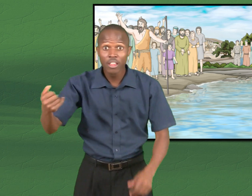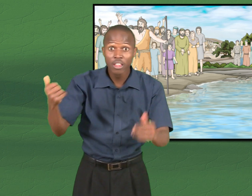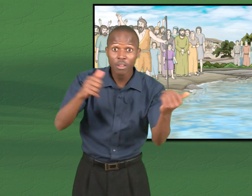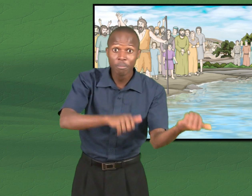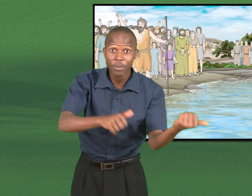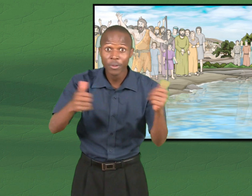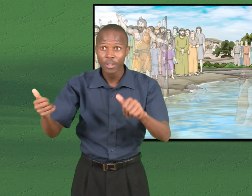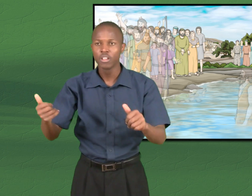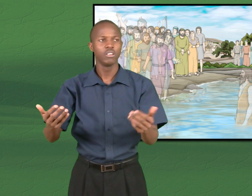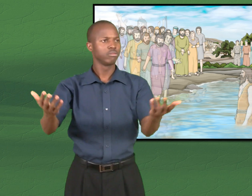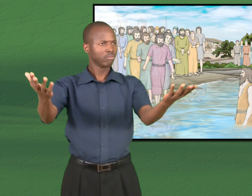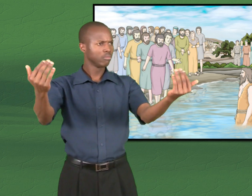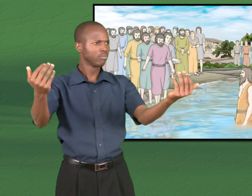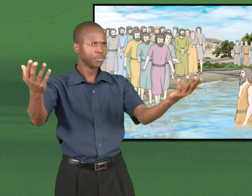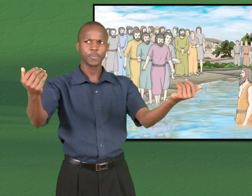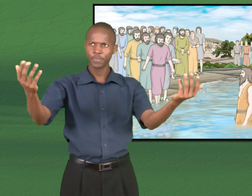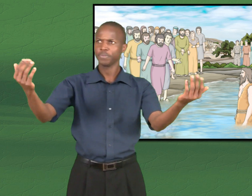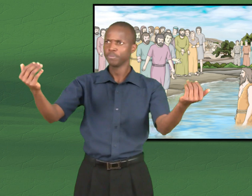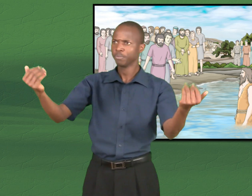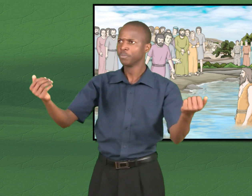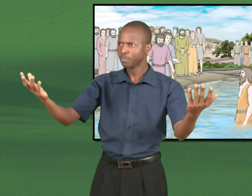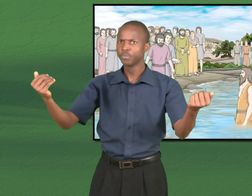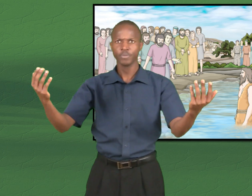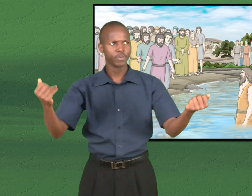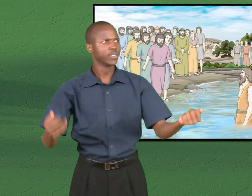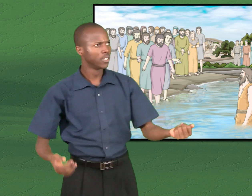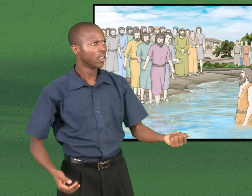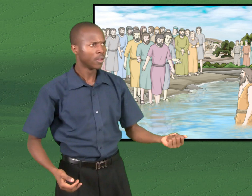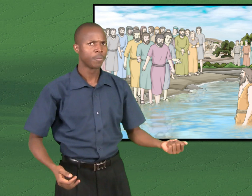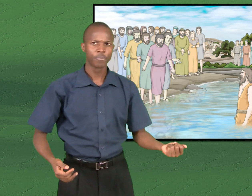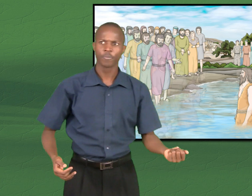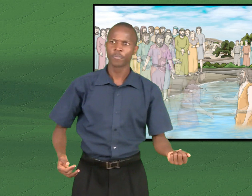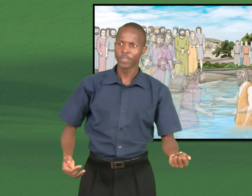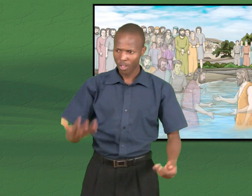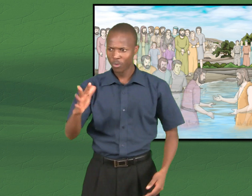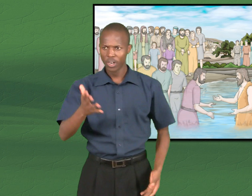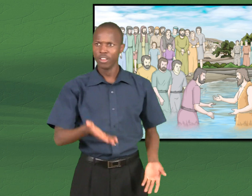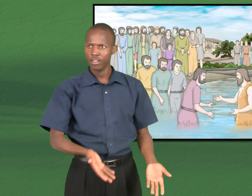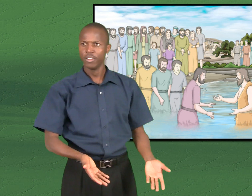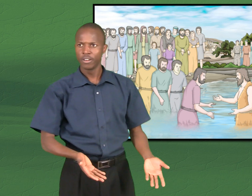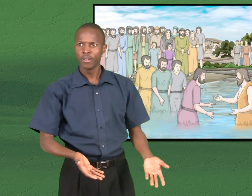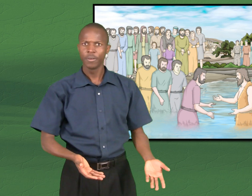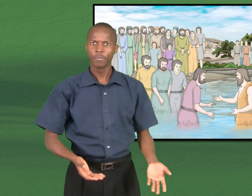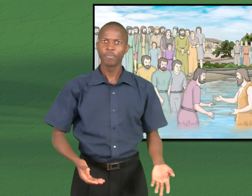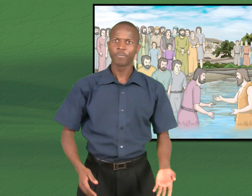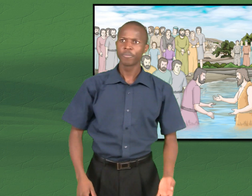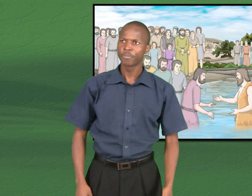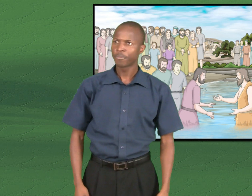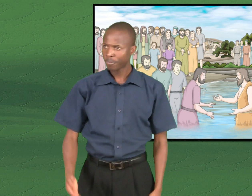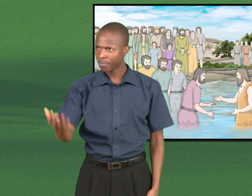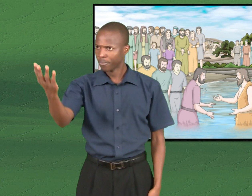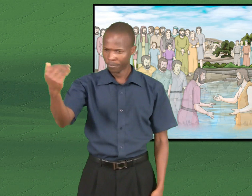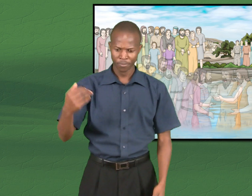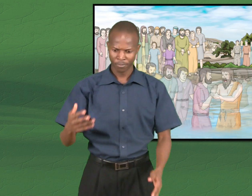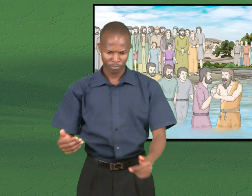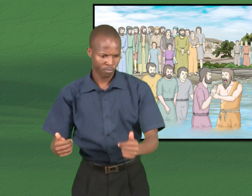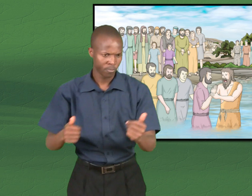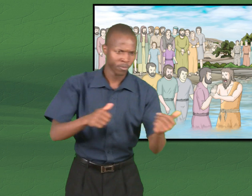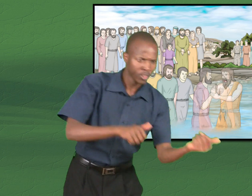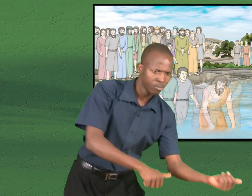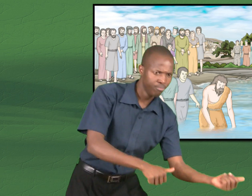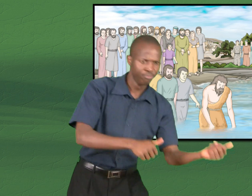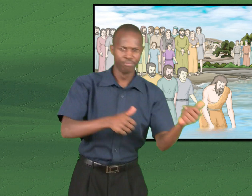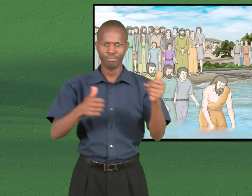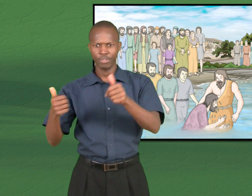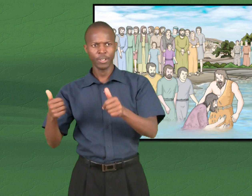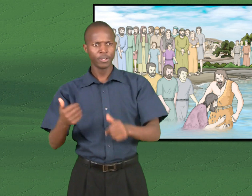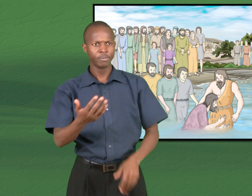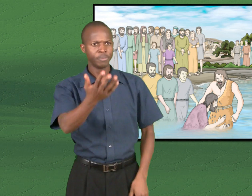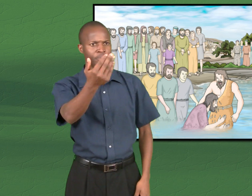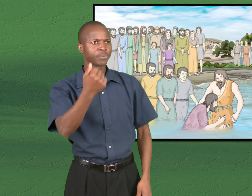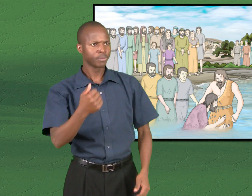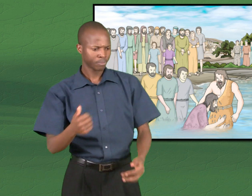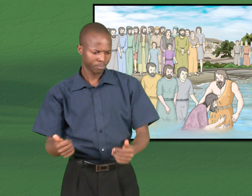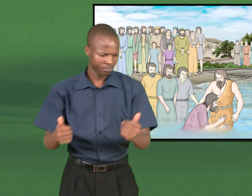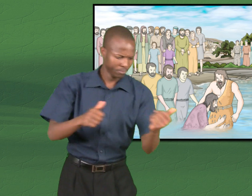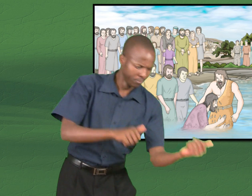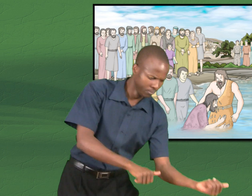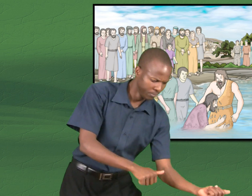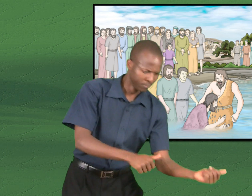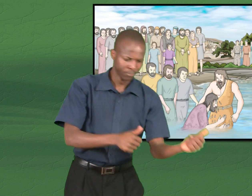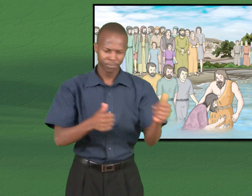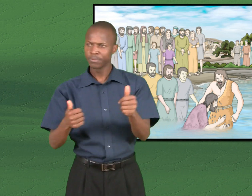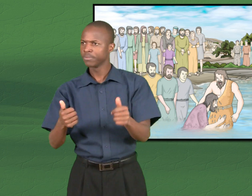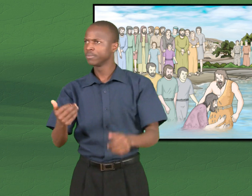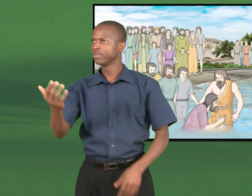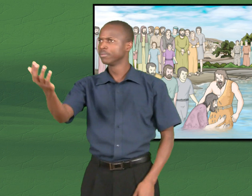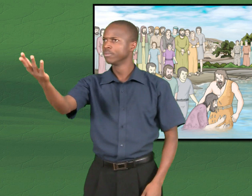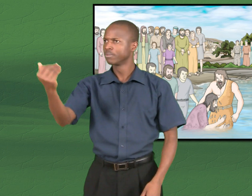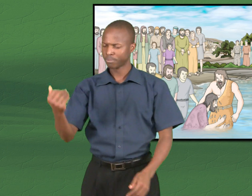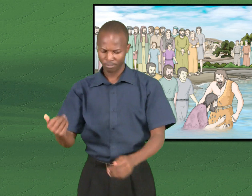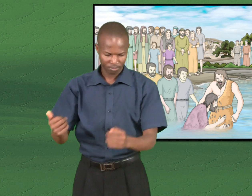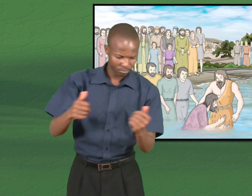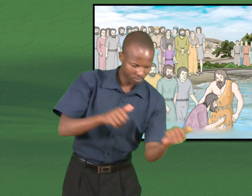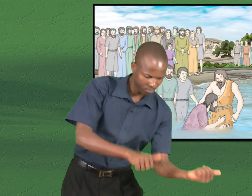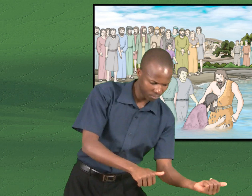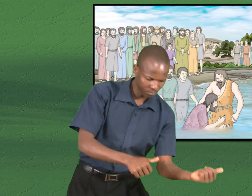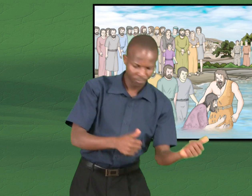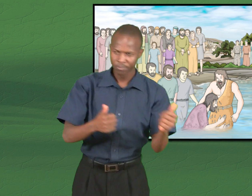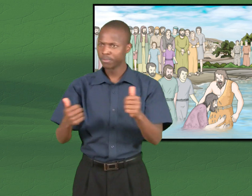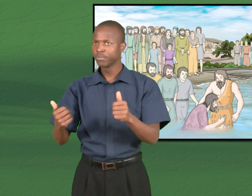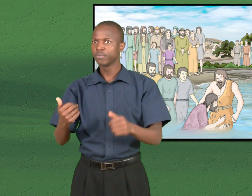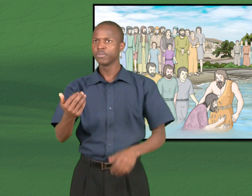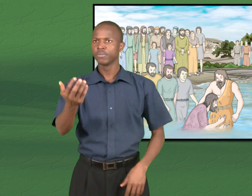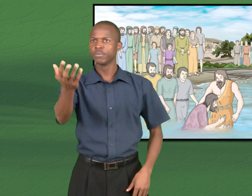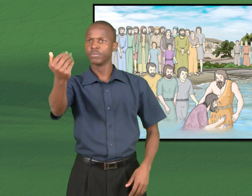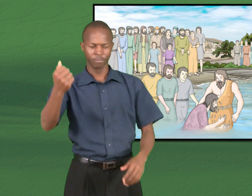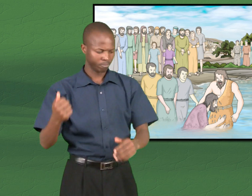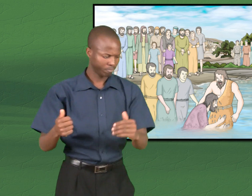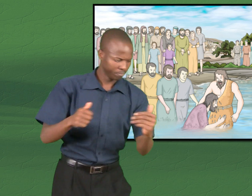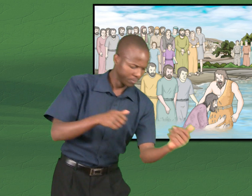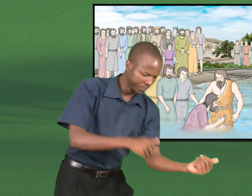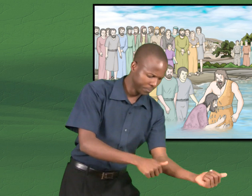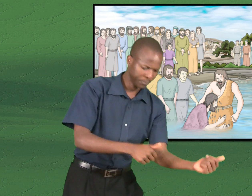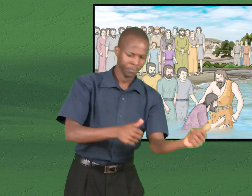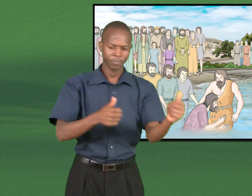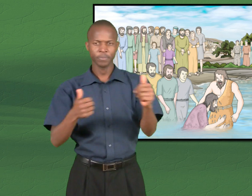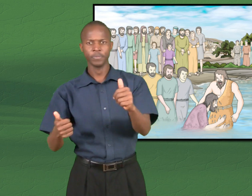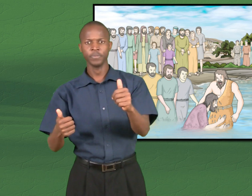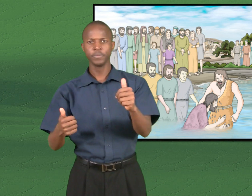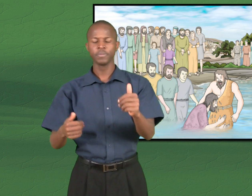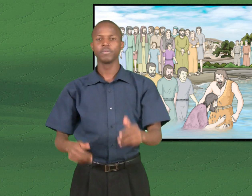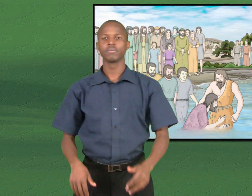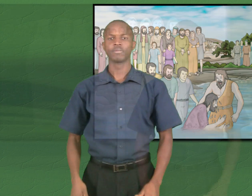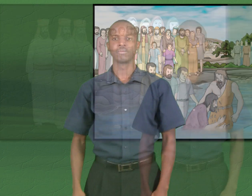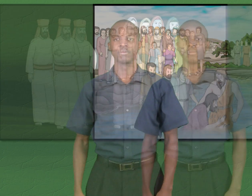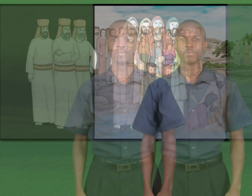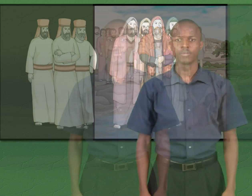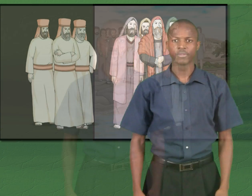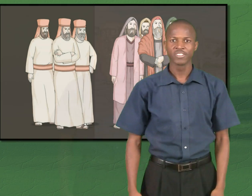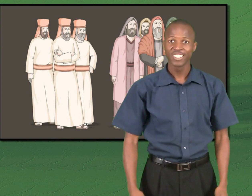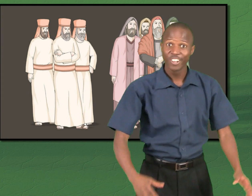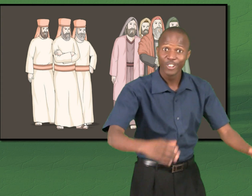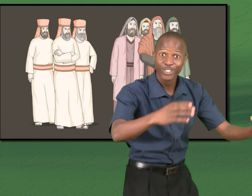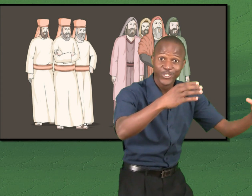Confessing their sins, they were baptized by him in the Jordan River.